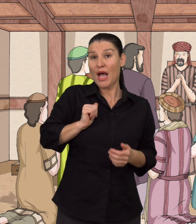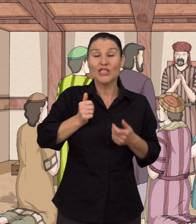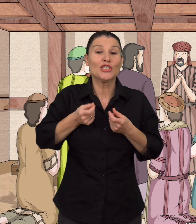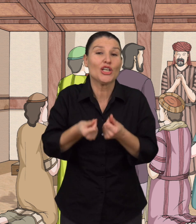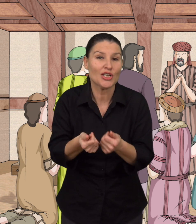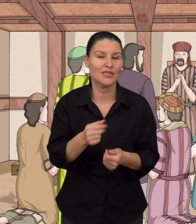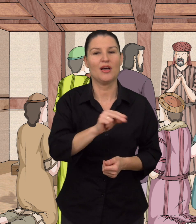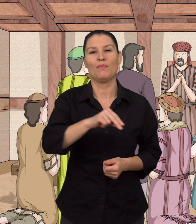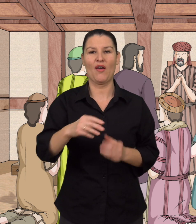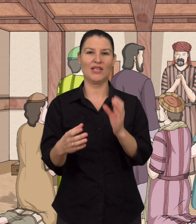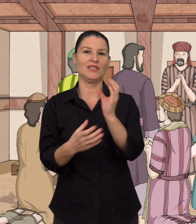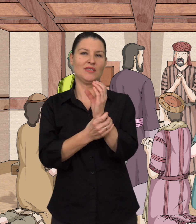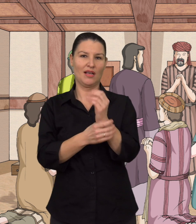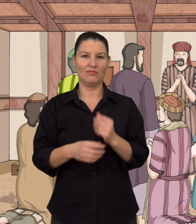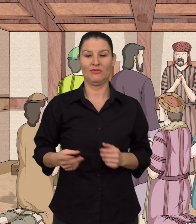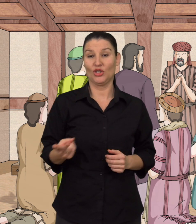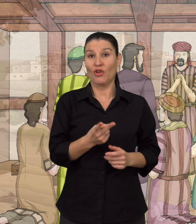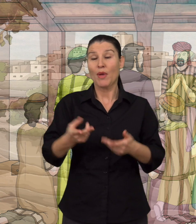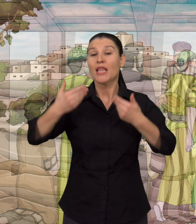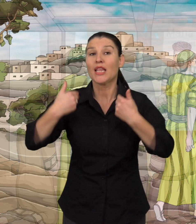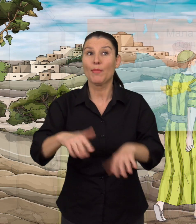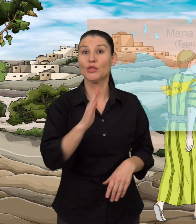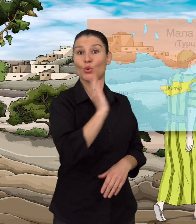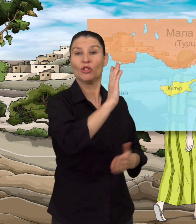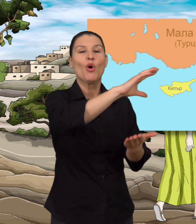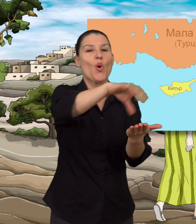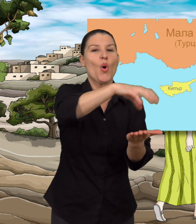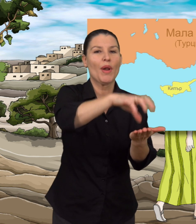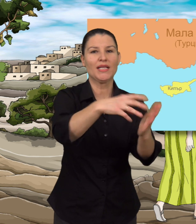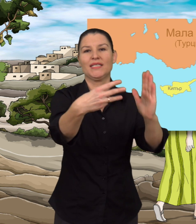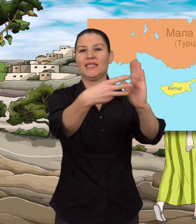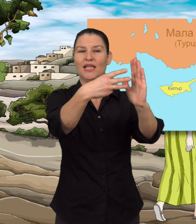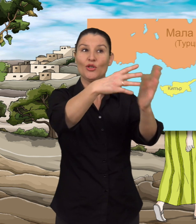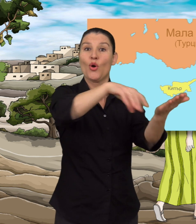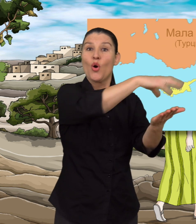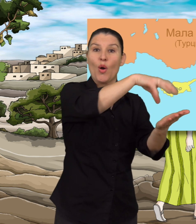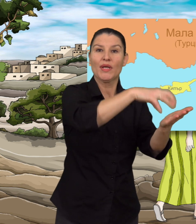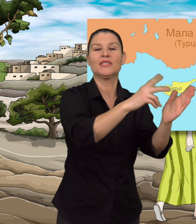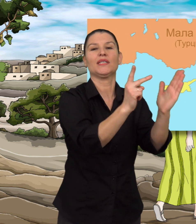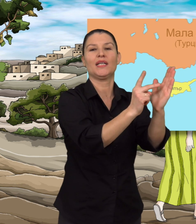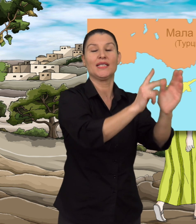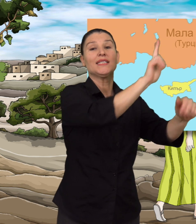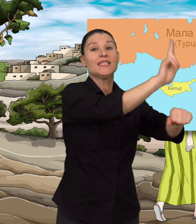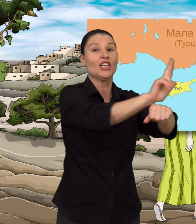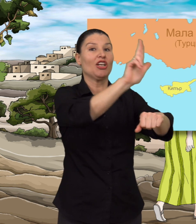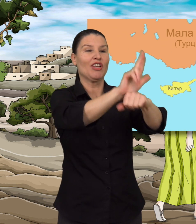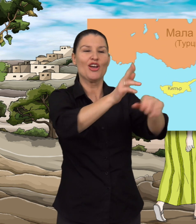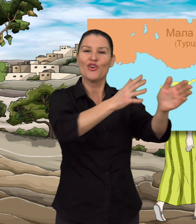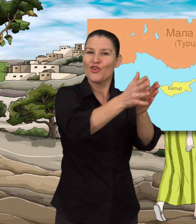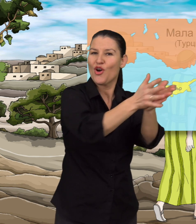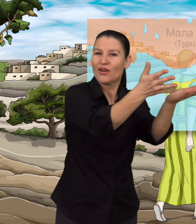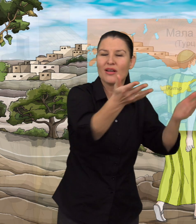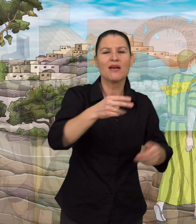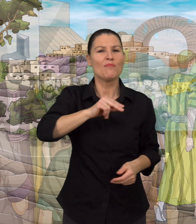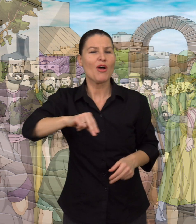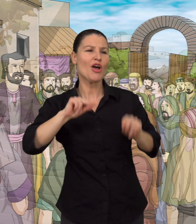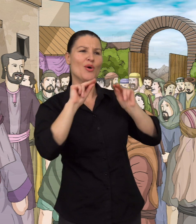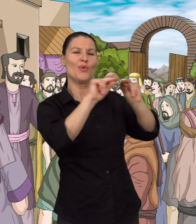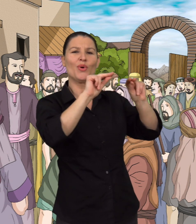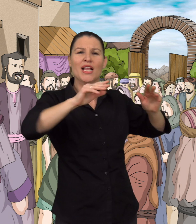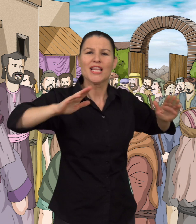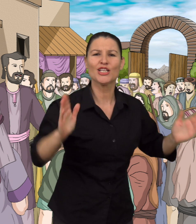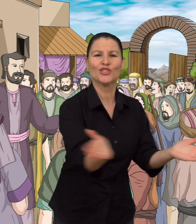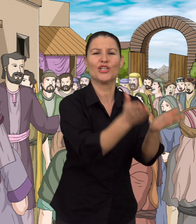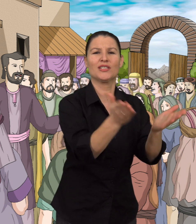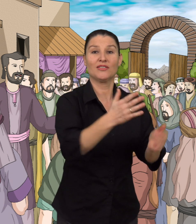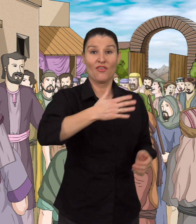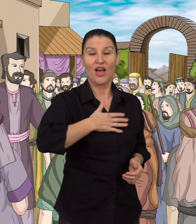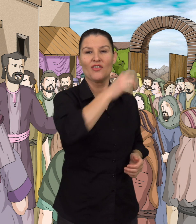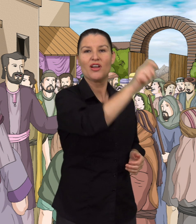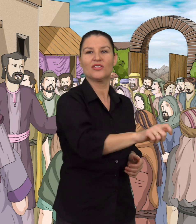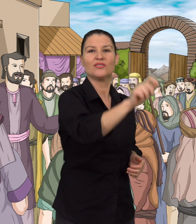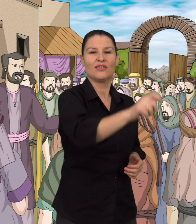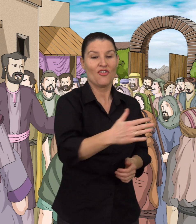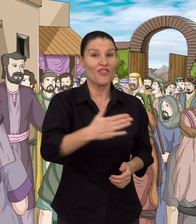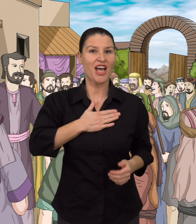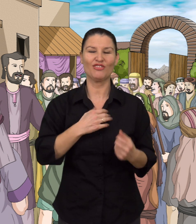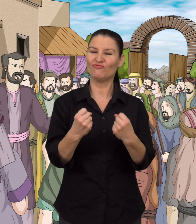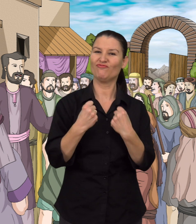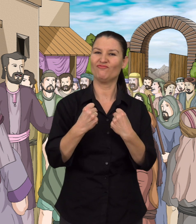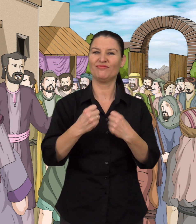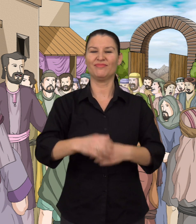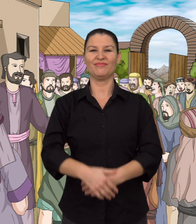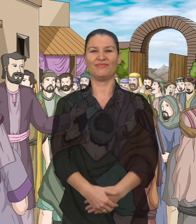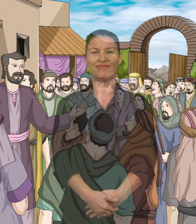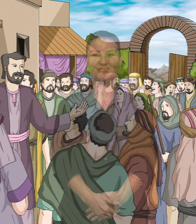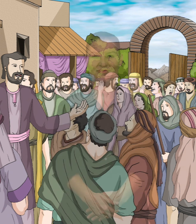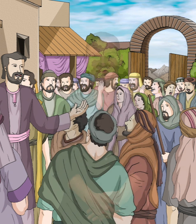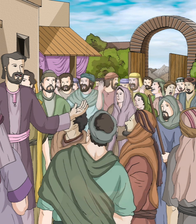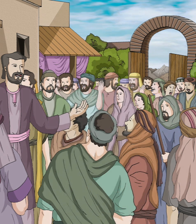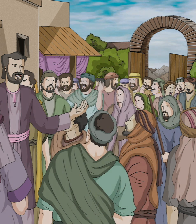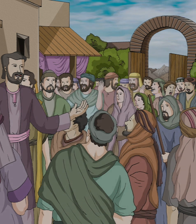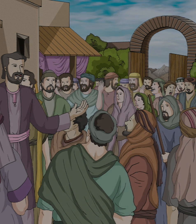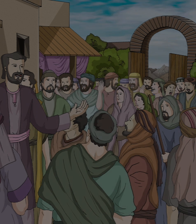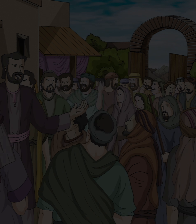And he traveled through Syria and Cilicia, strengthening the churches.